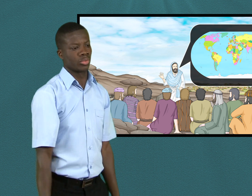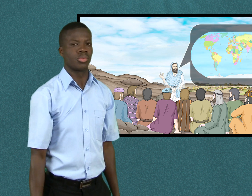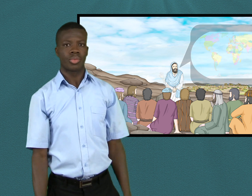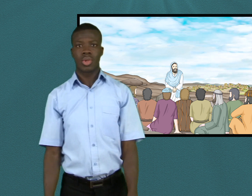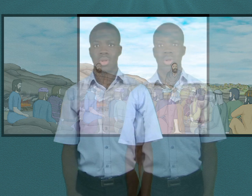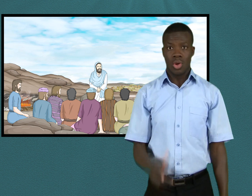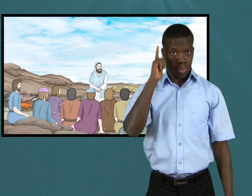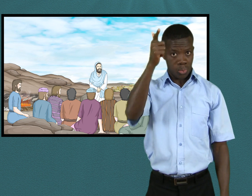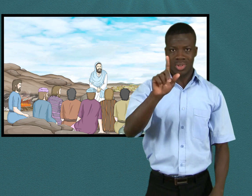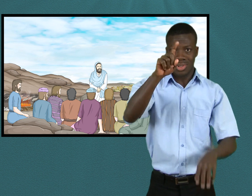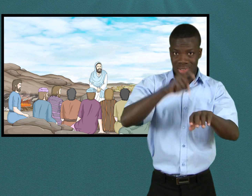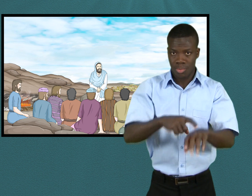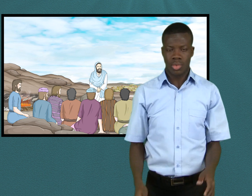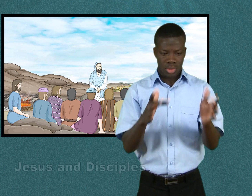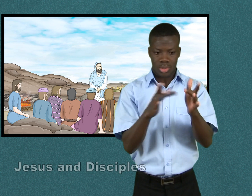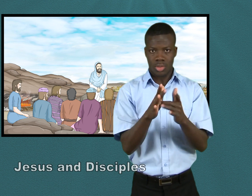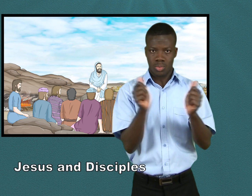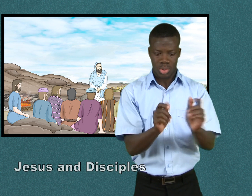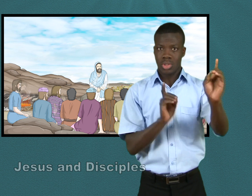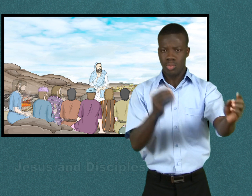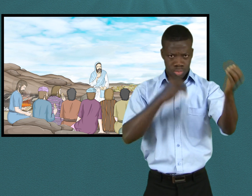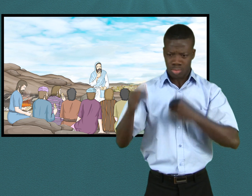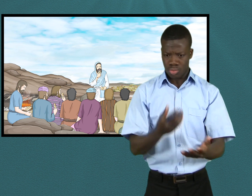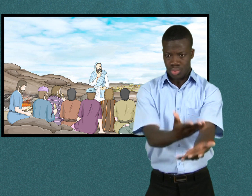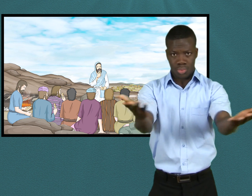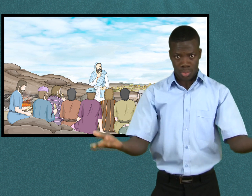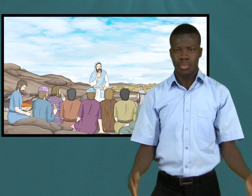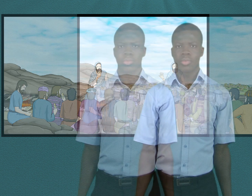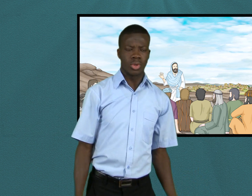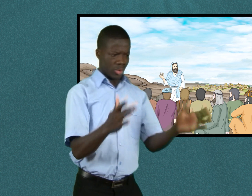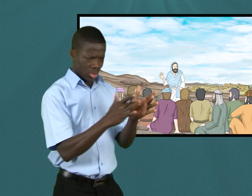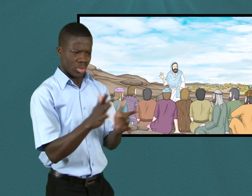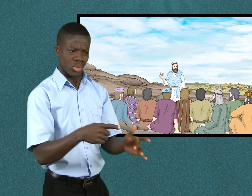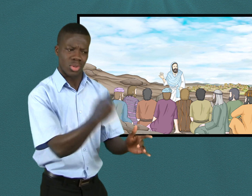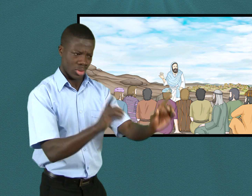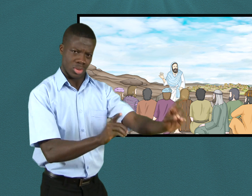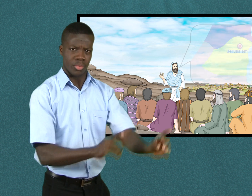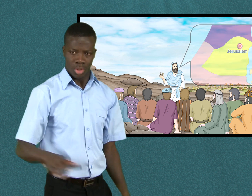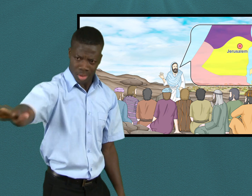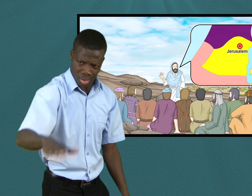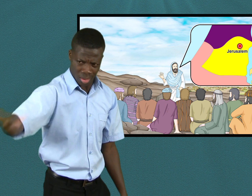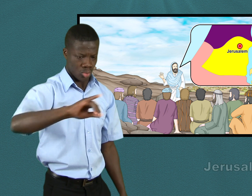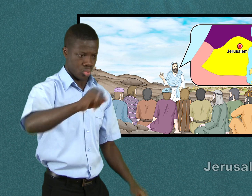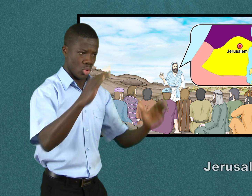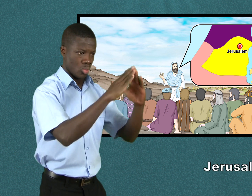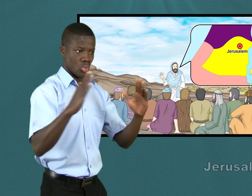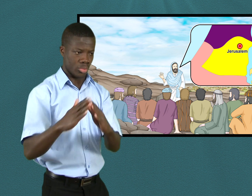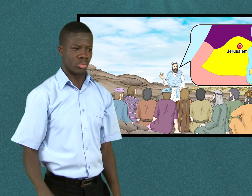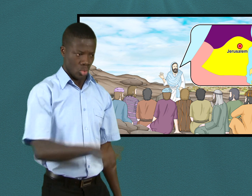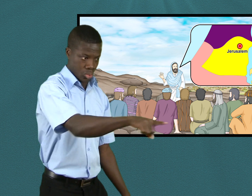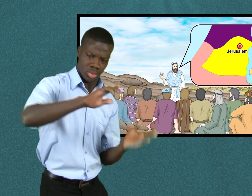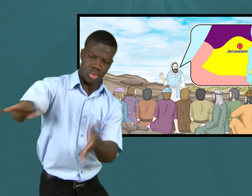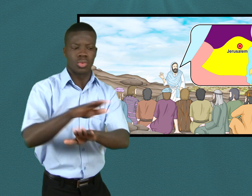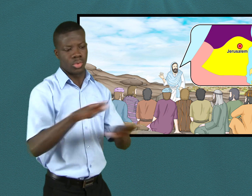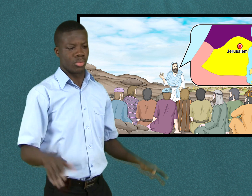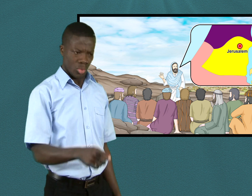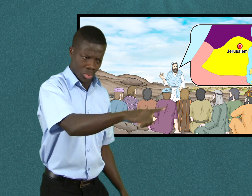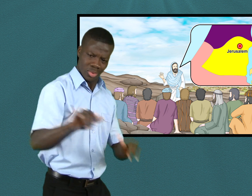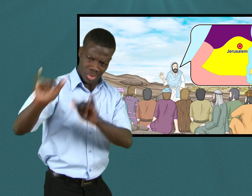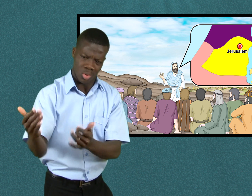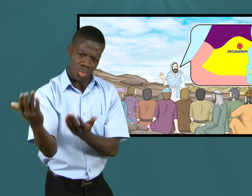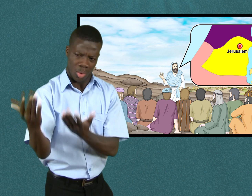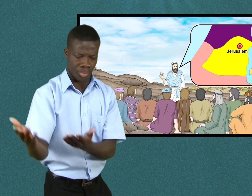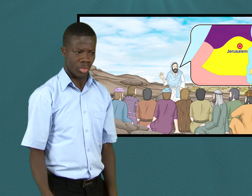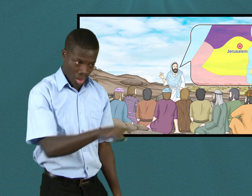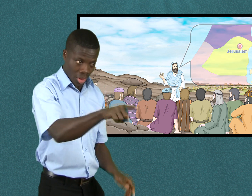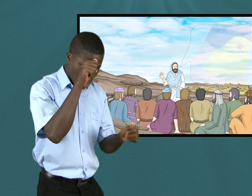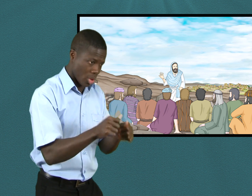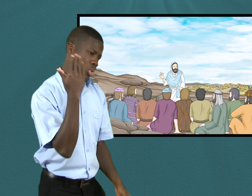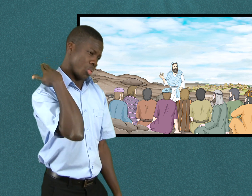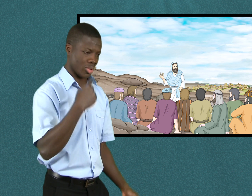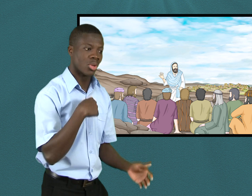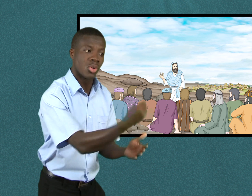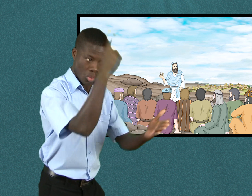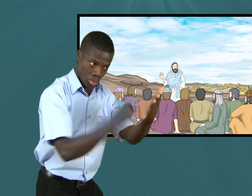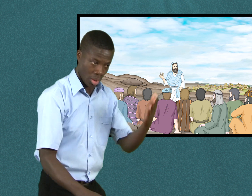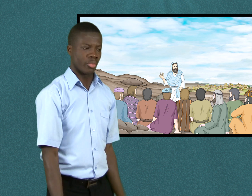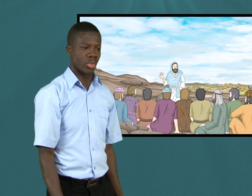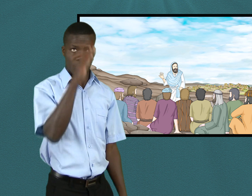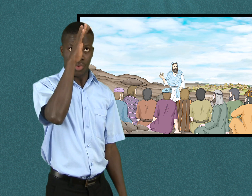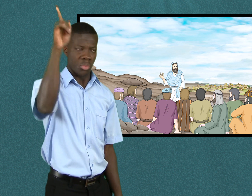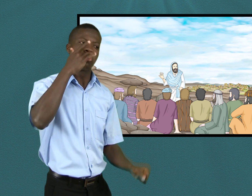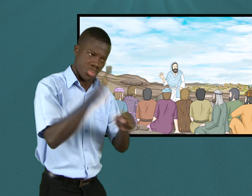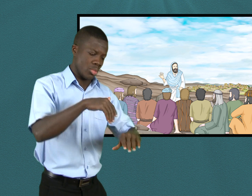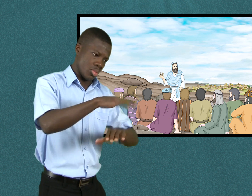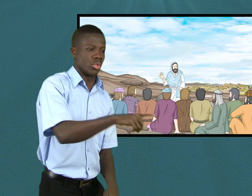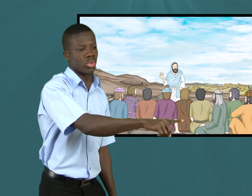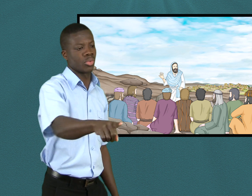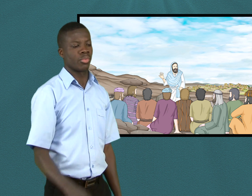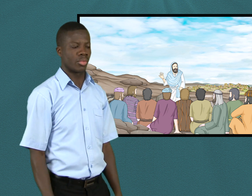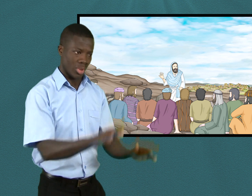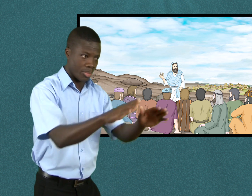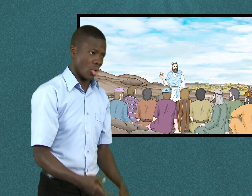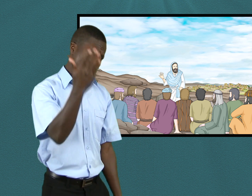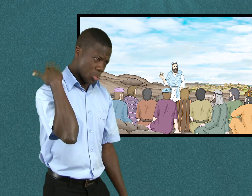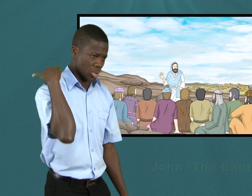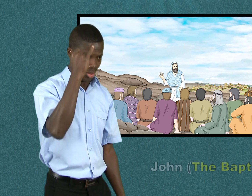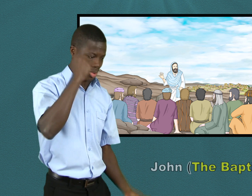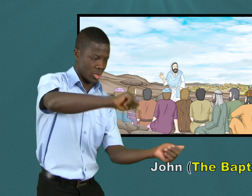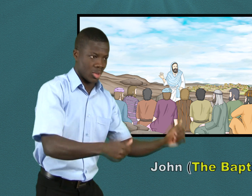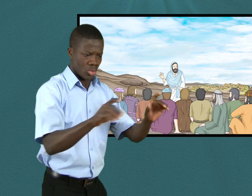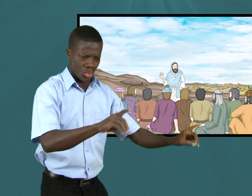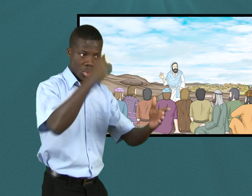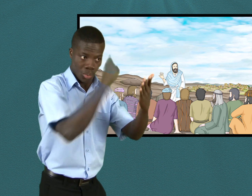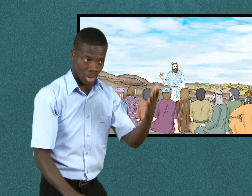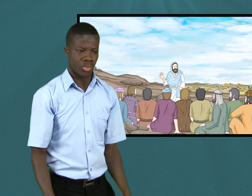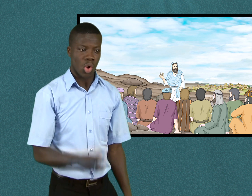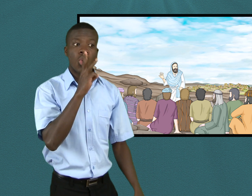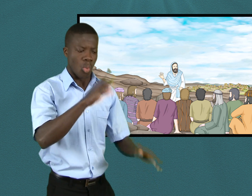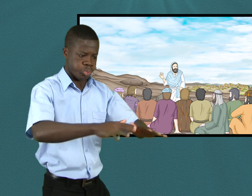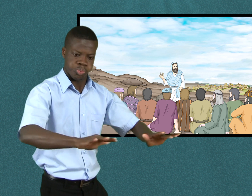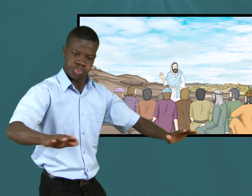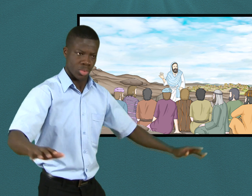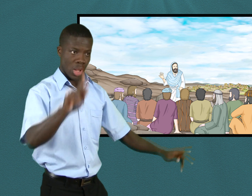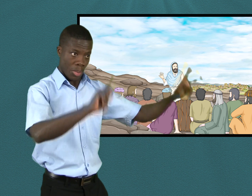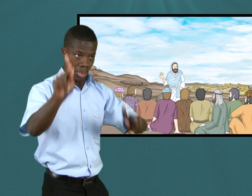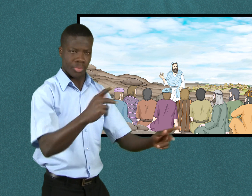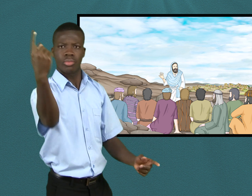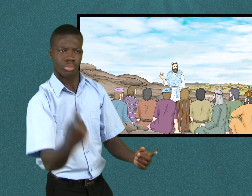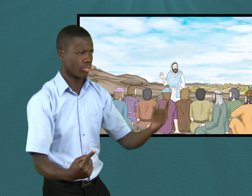And while they were gathered together, He commanded them: “Do not leave Jerusalem, but wait for the gift the Father promised, which you have heard Me discuss.